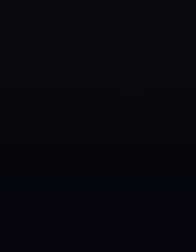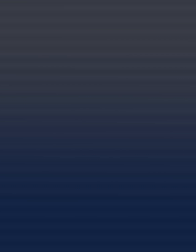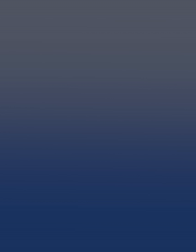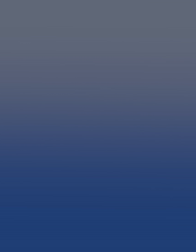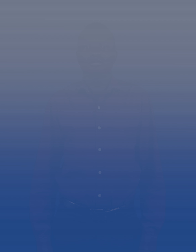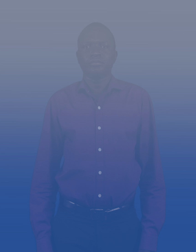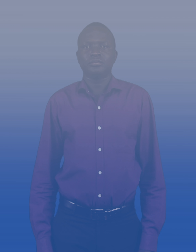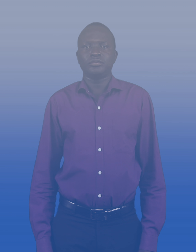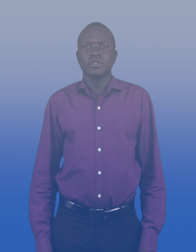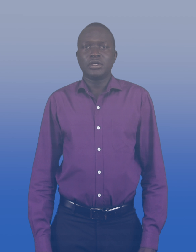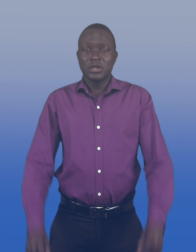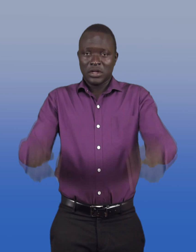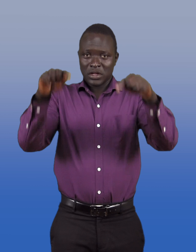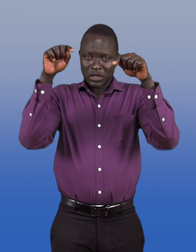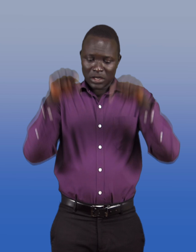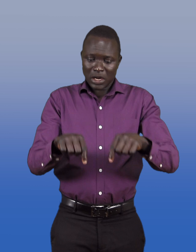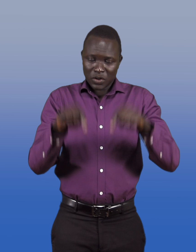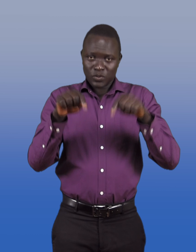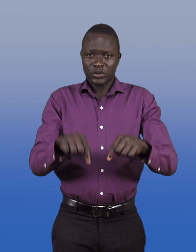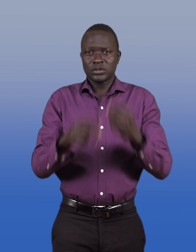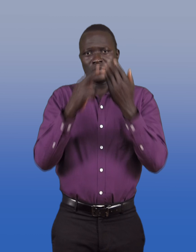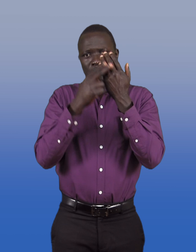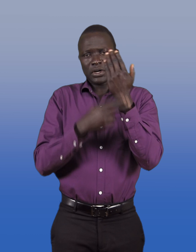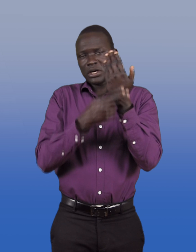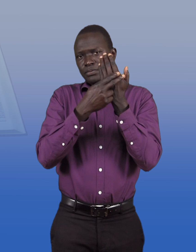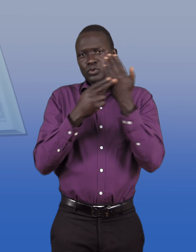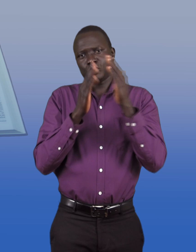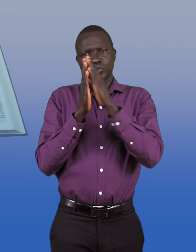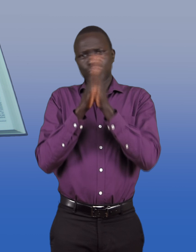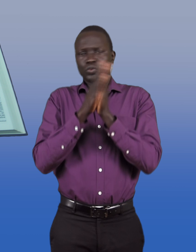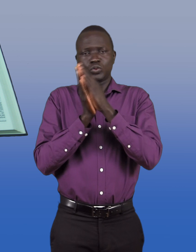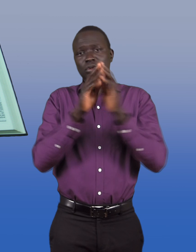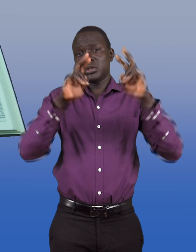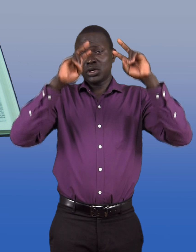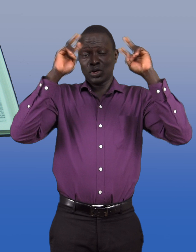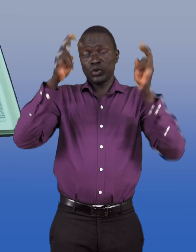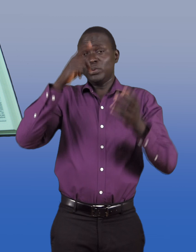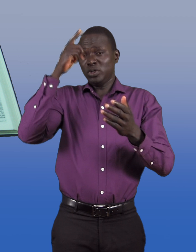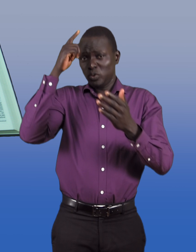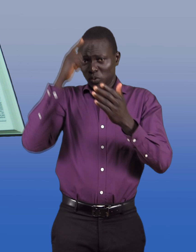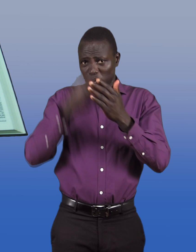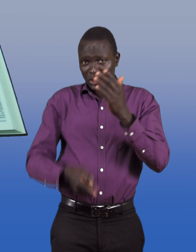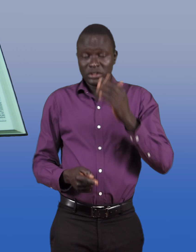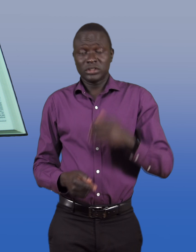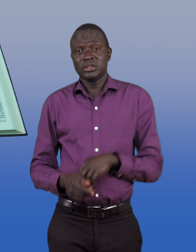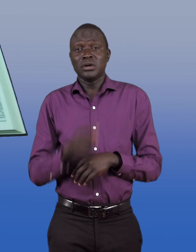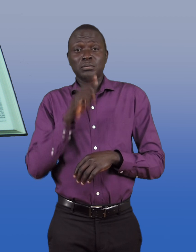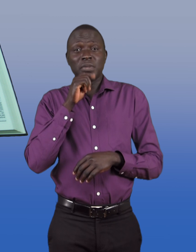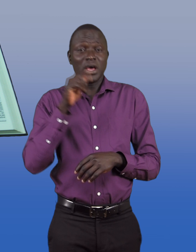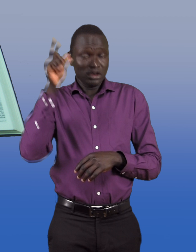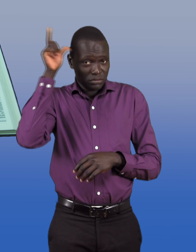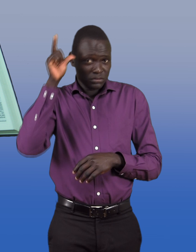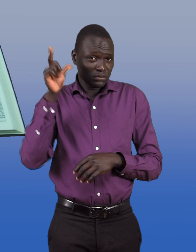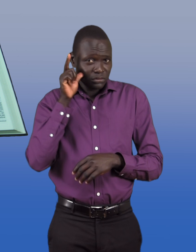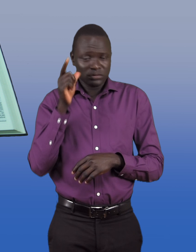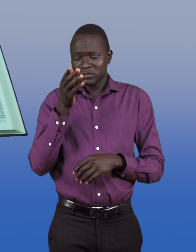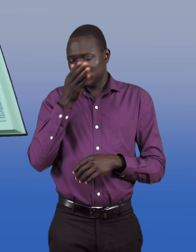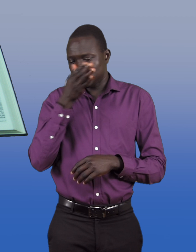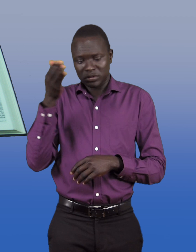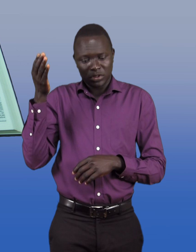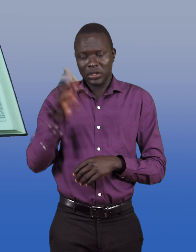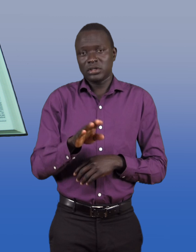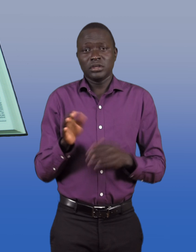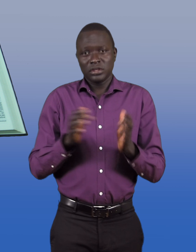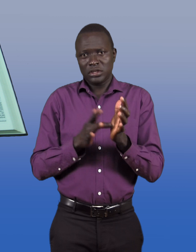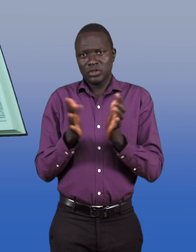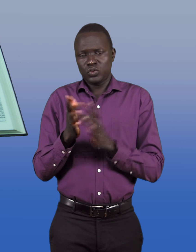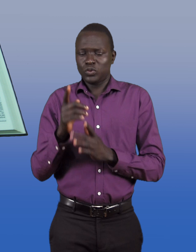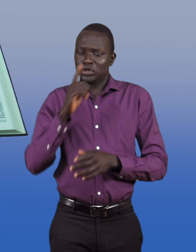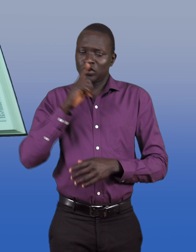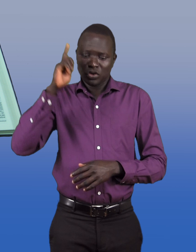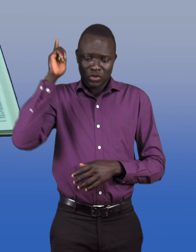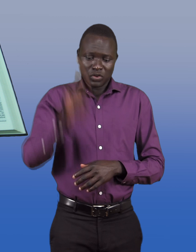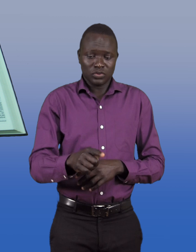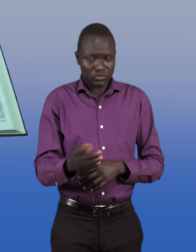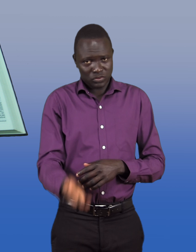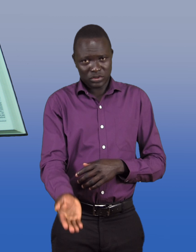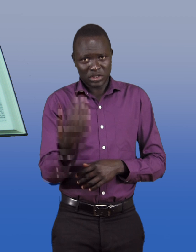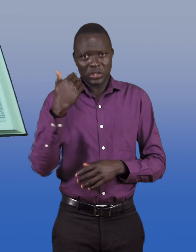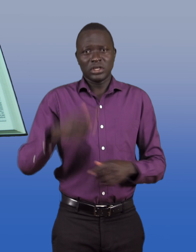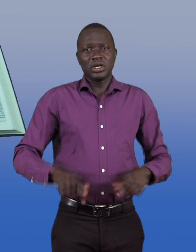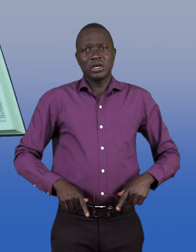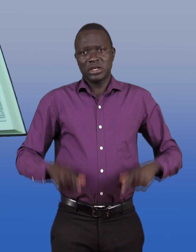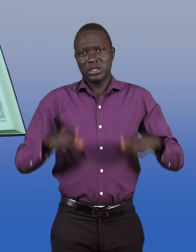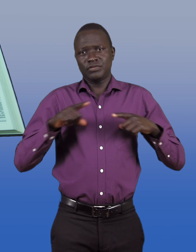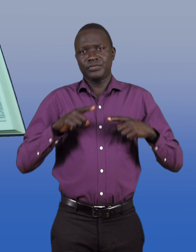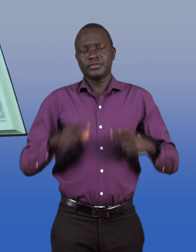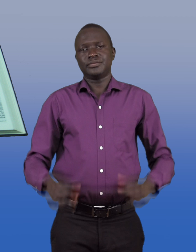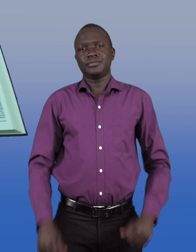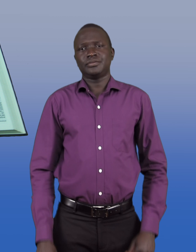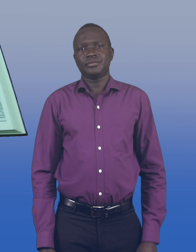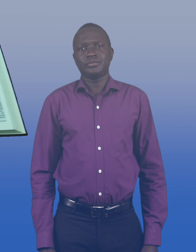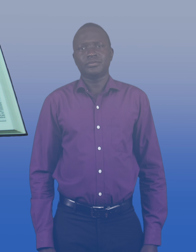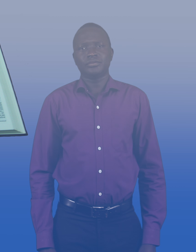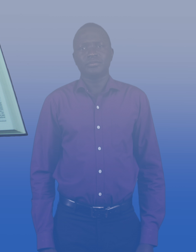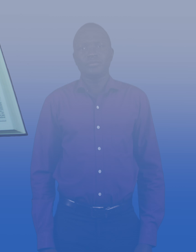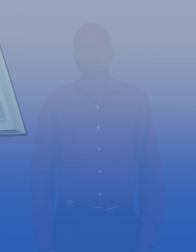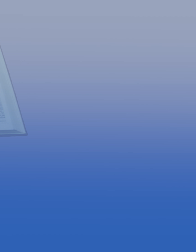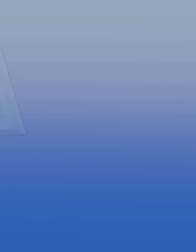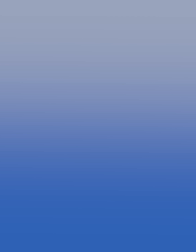Jesus raises Lazarus from the dead